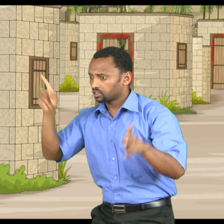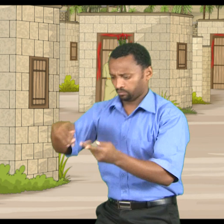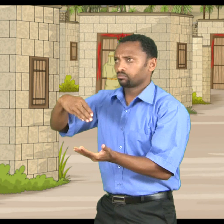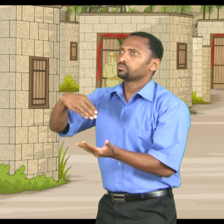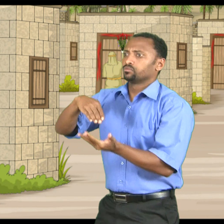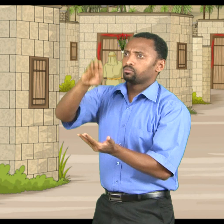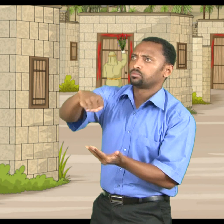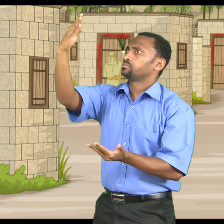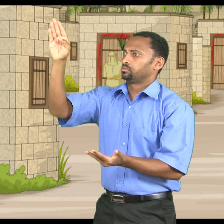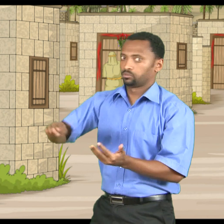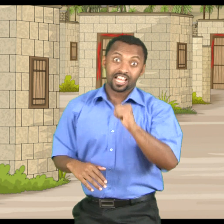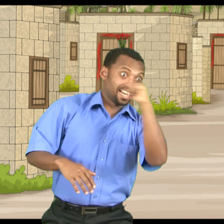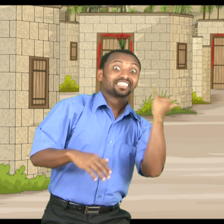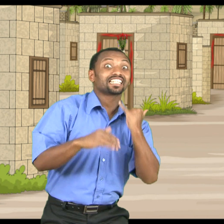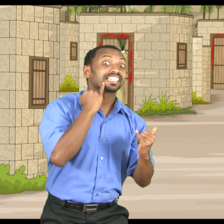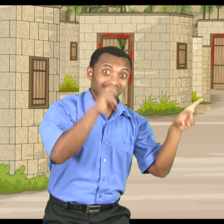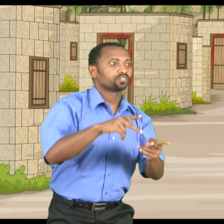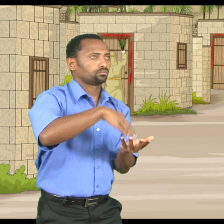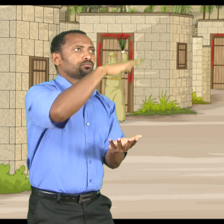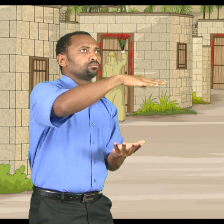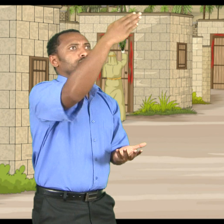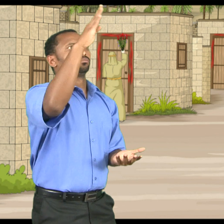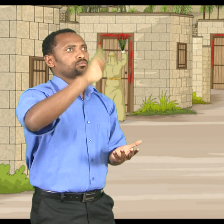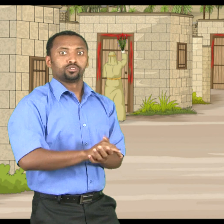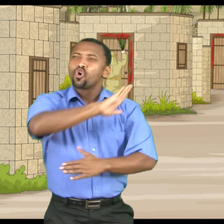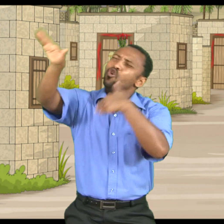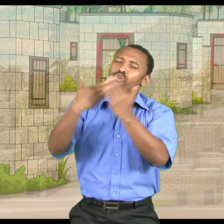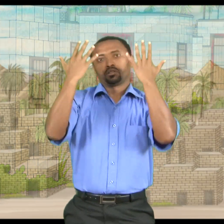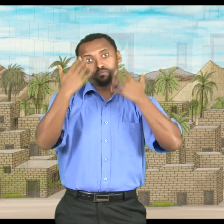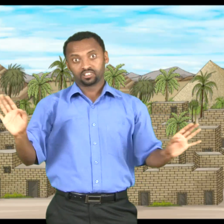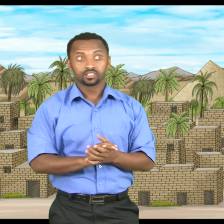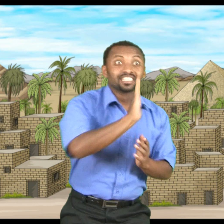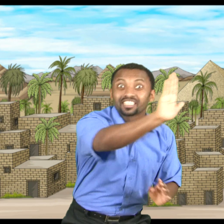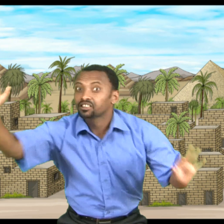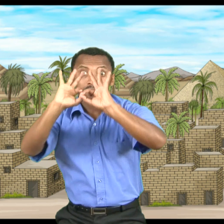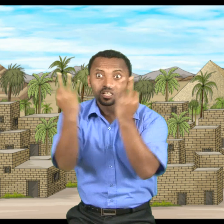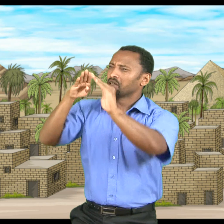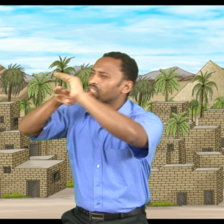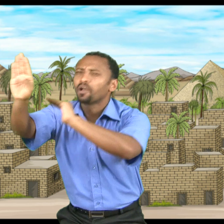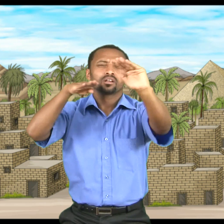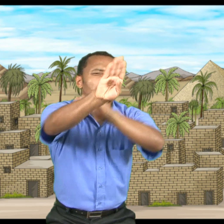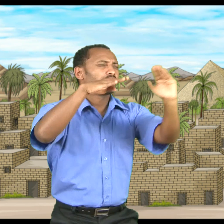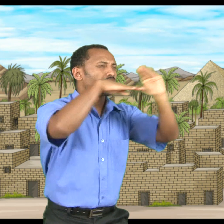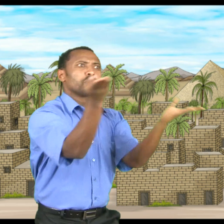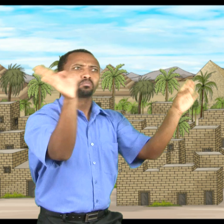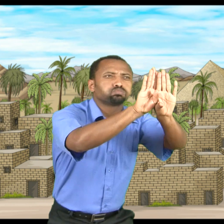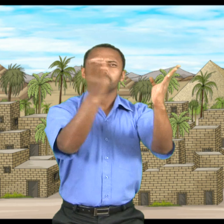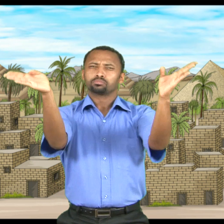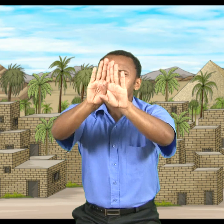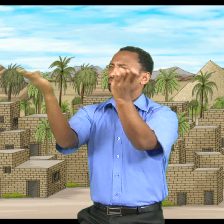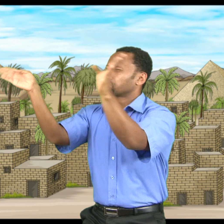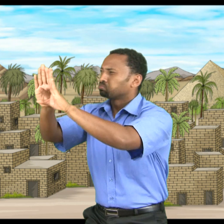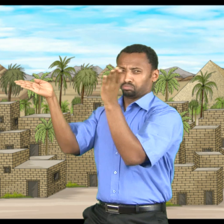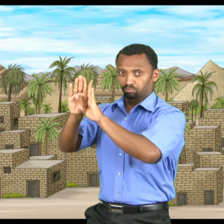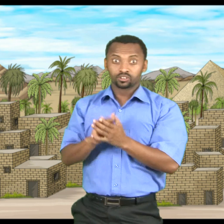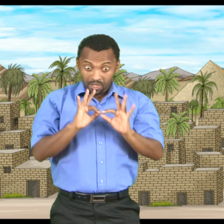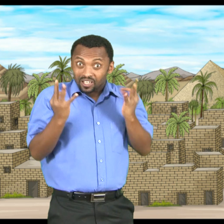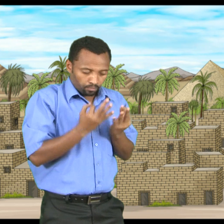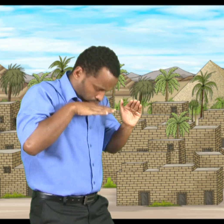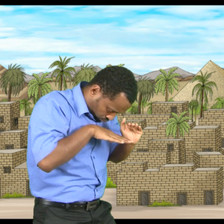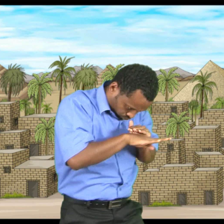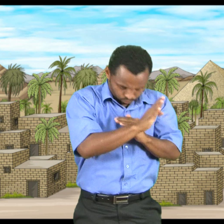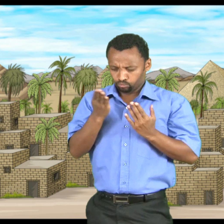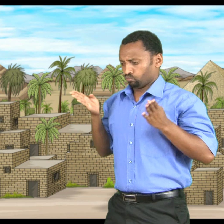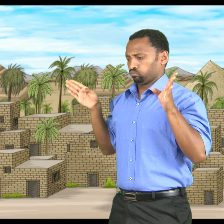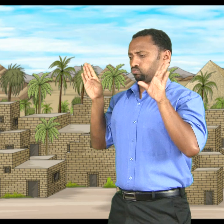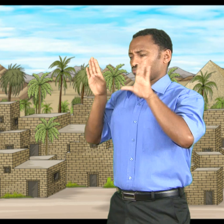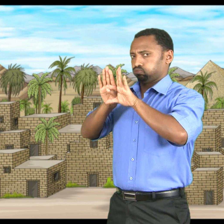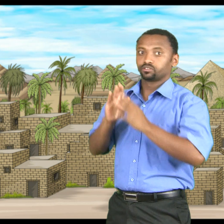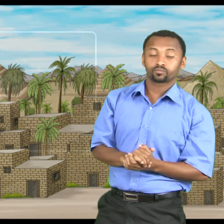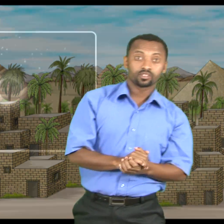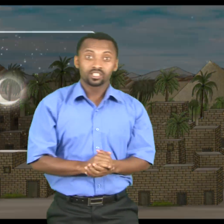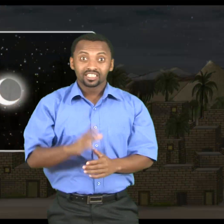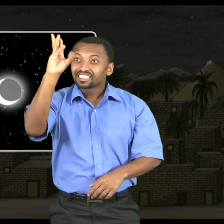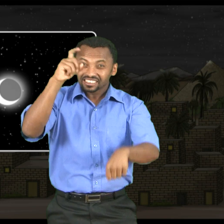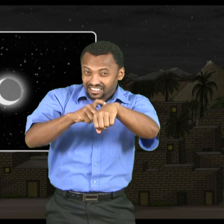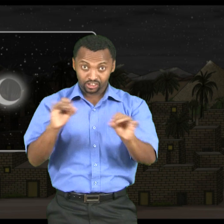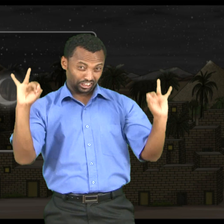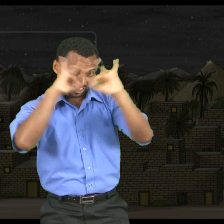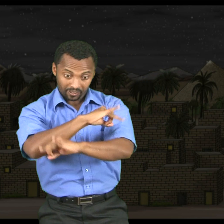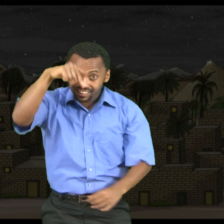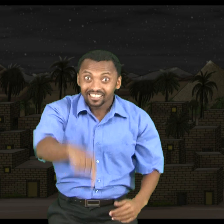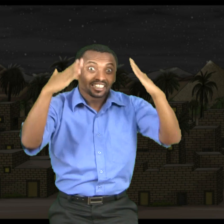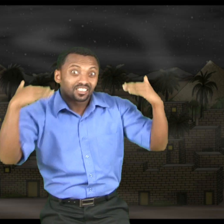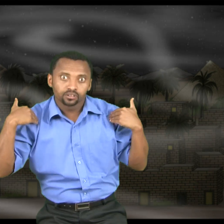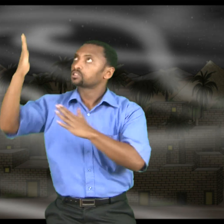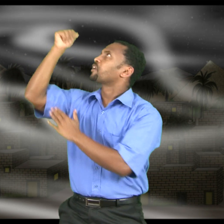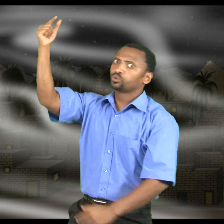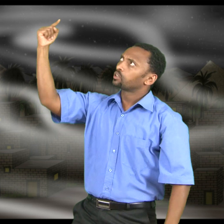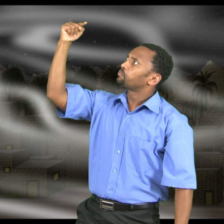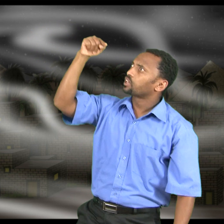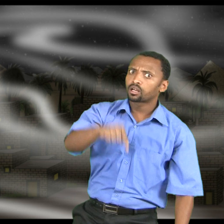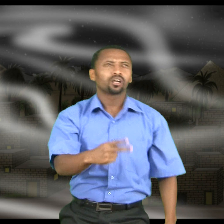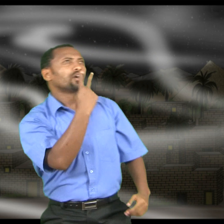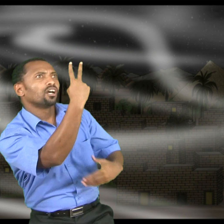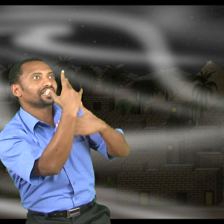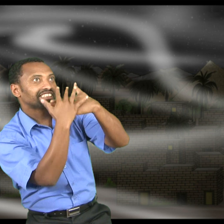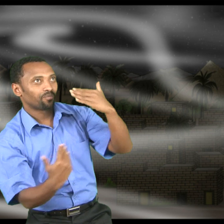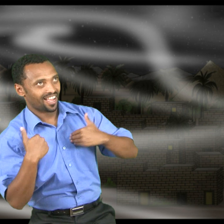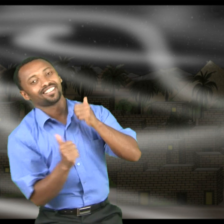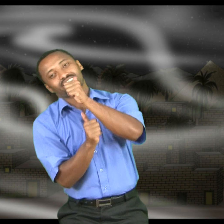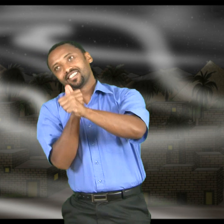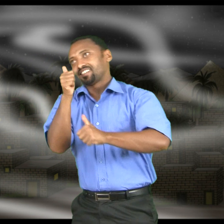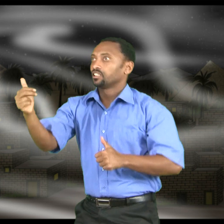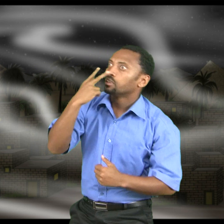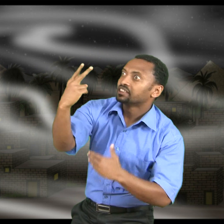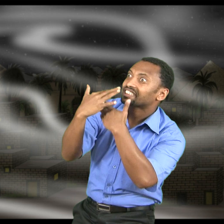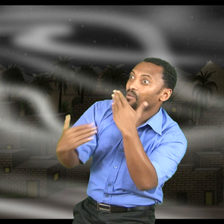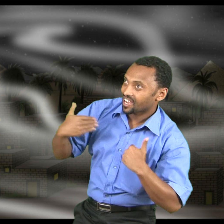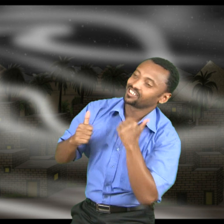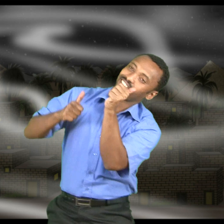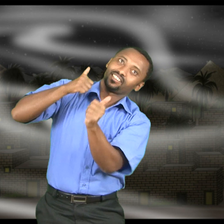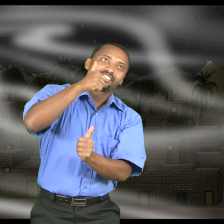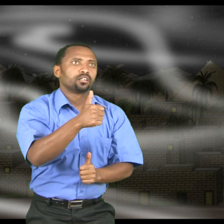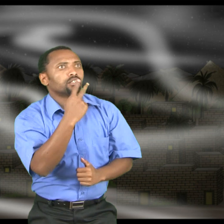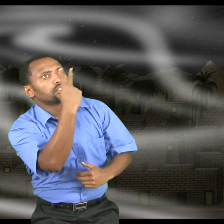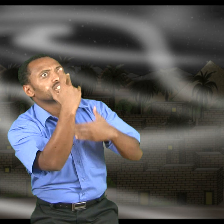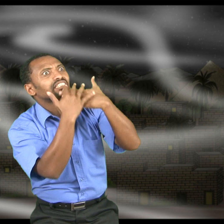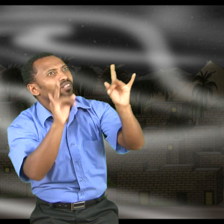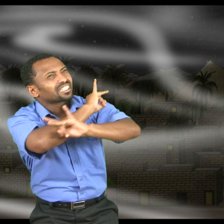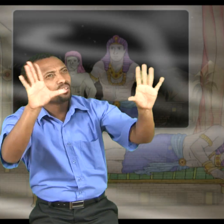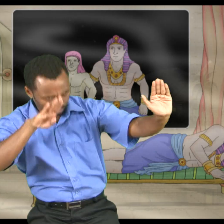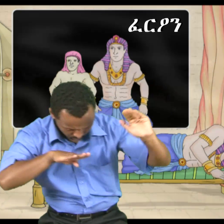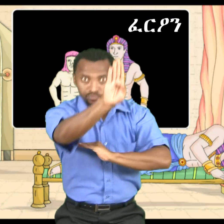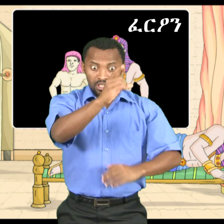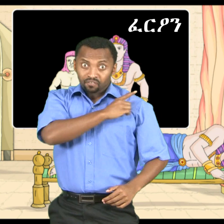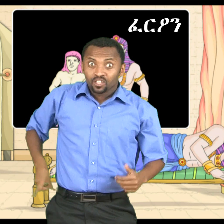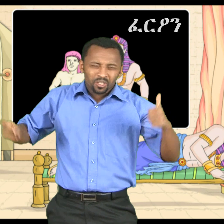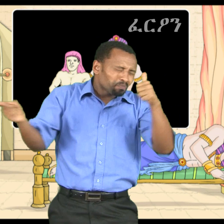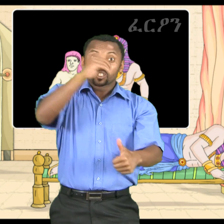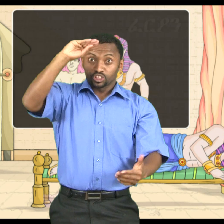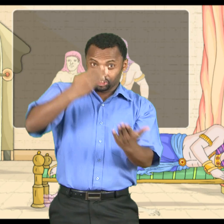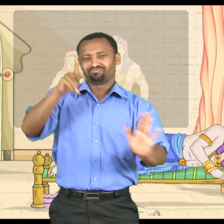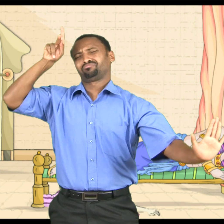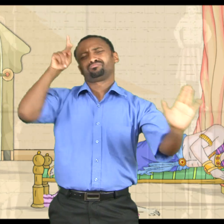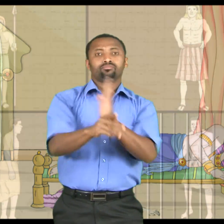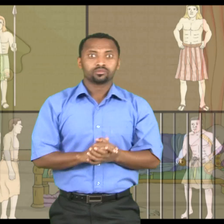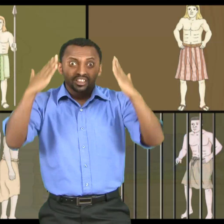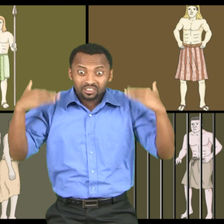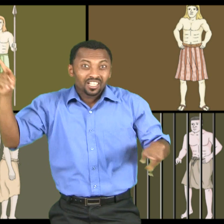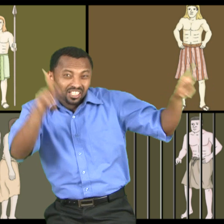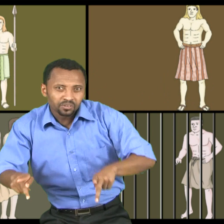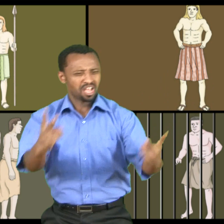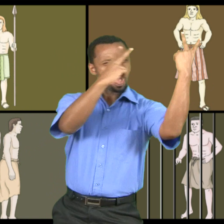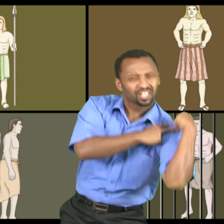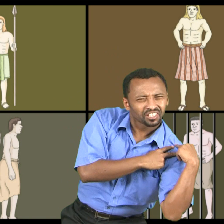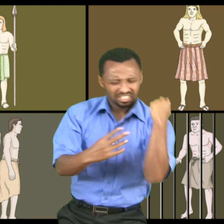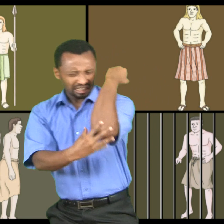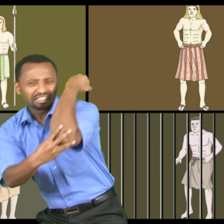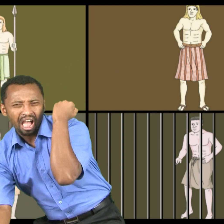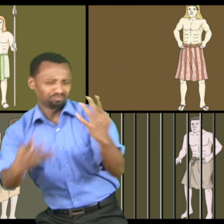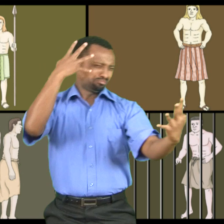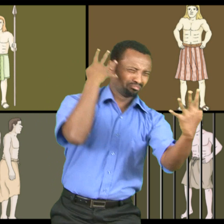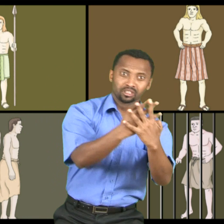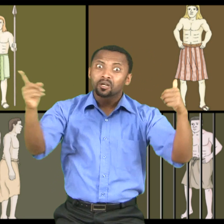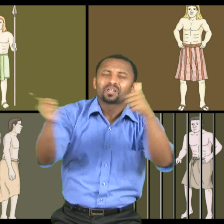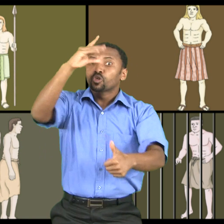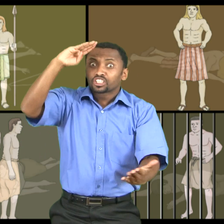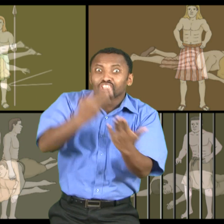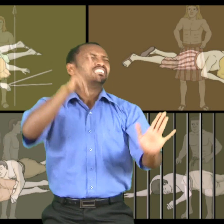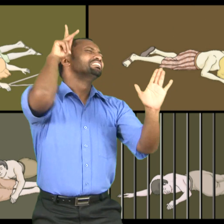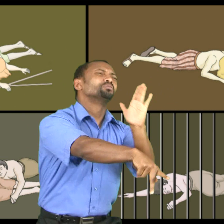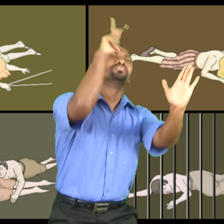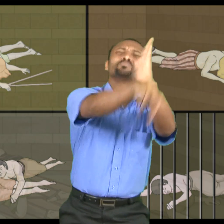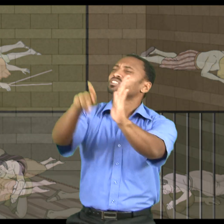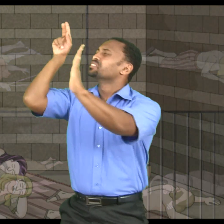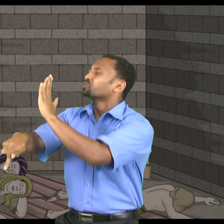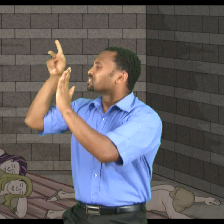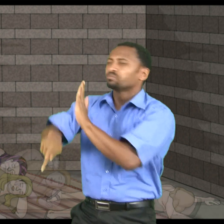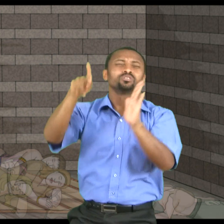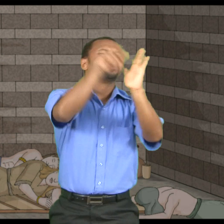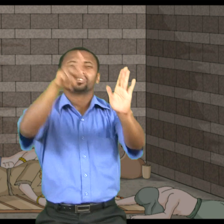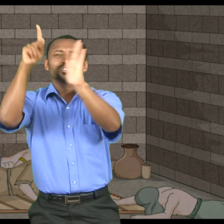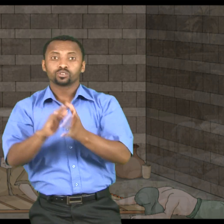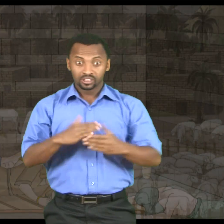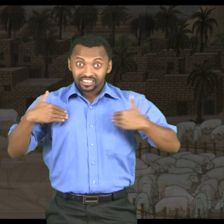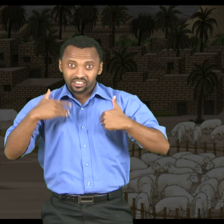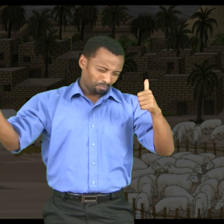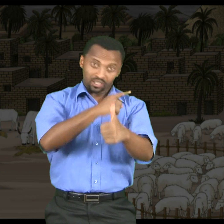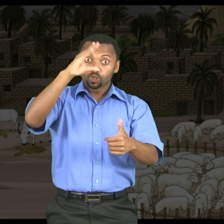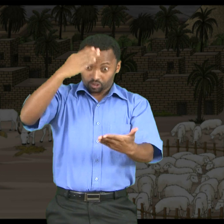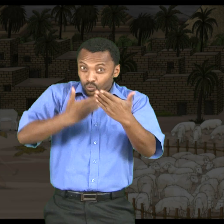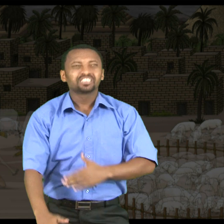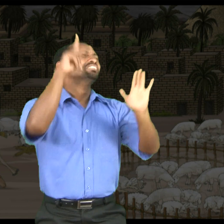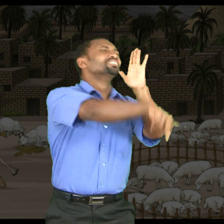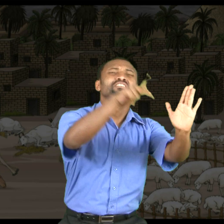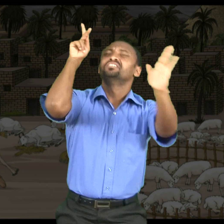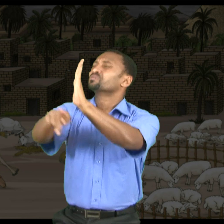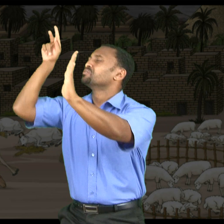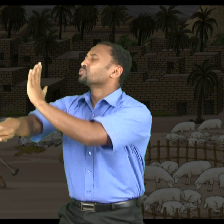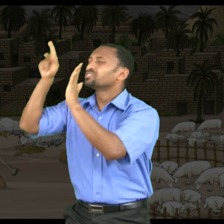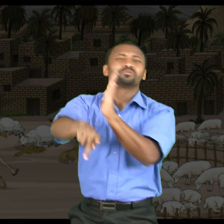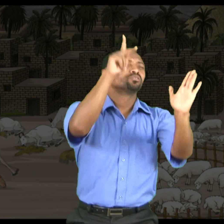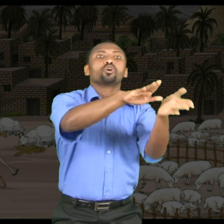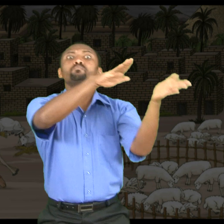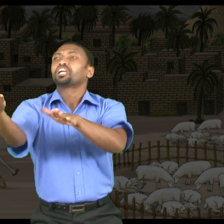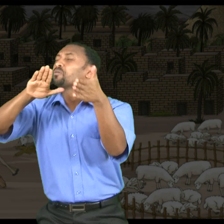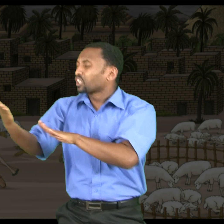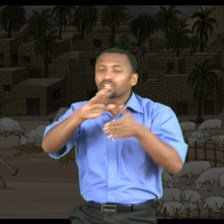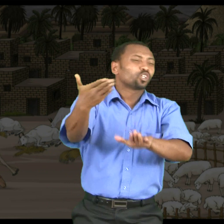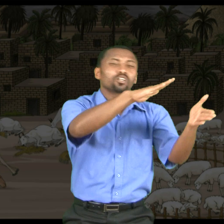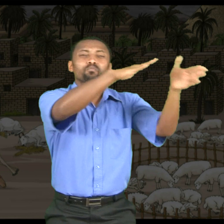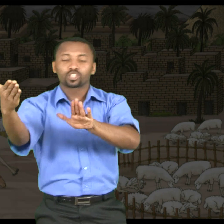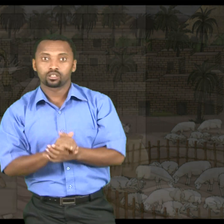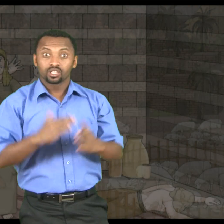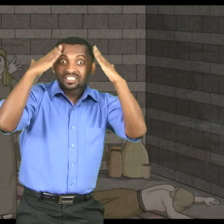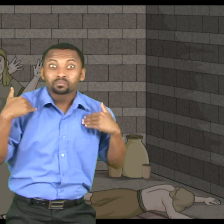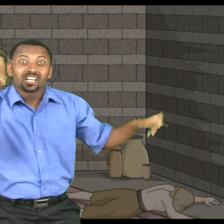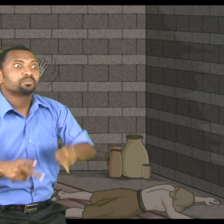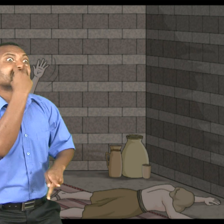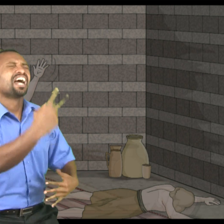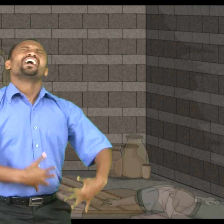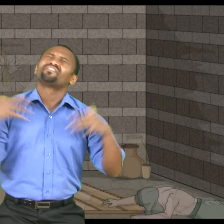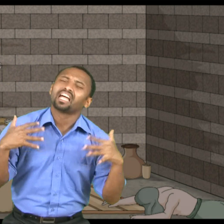Now at midnight the LORD struck down every firstborn male in the land of Egypt, from the firstborn of Pharaoh, who sat on his throne, to the firstborn of the prisoner in the dungeon, as well as all the firstborn among the livestock.